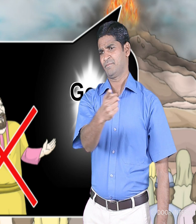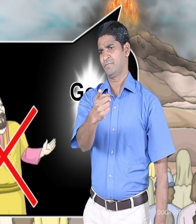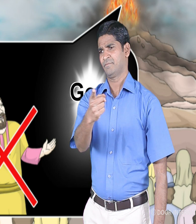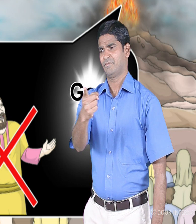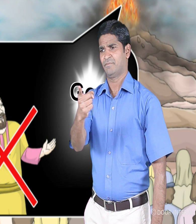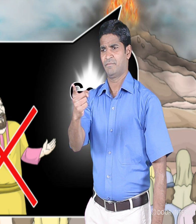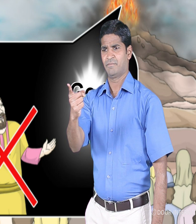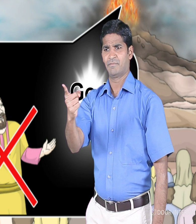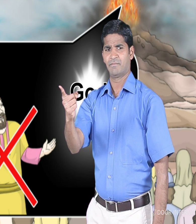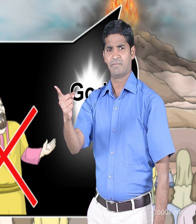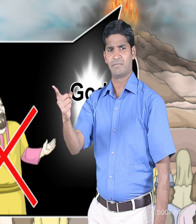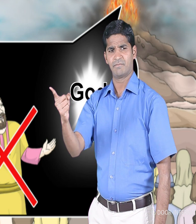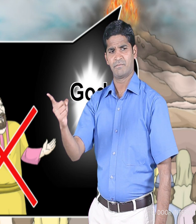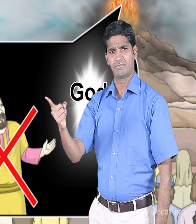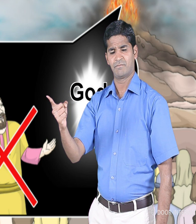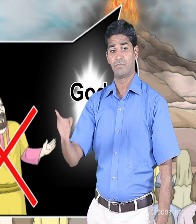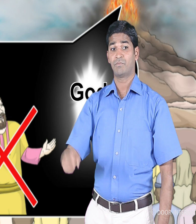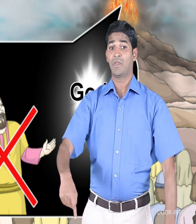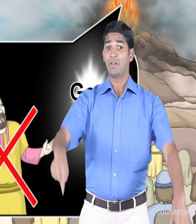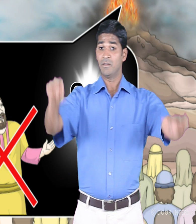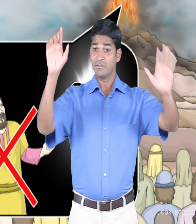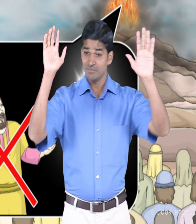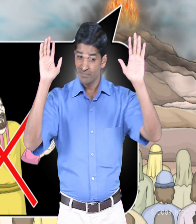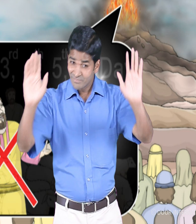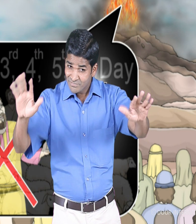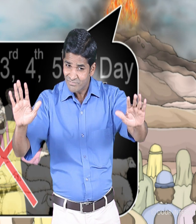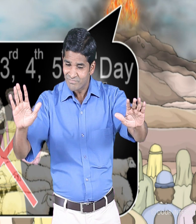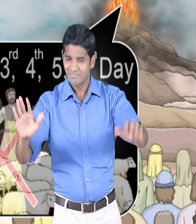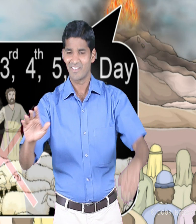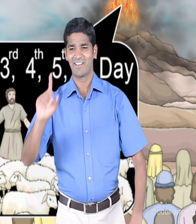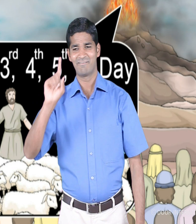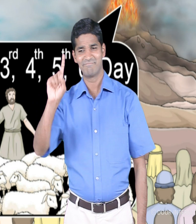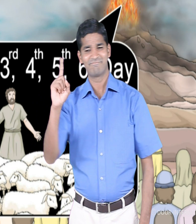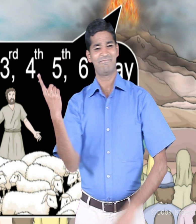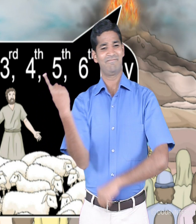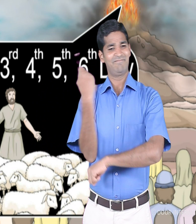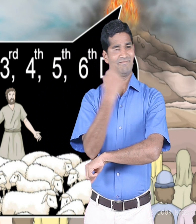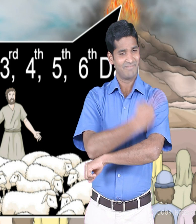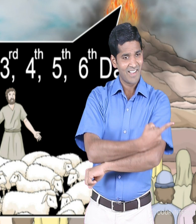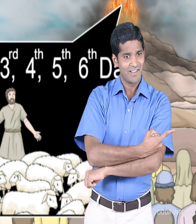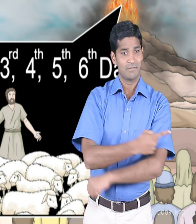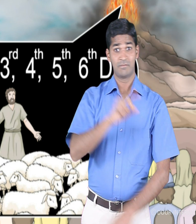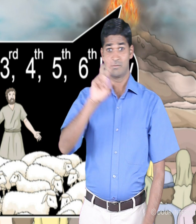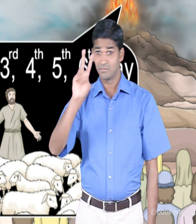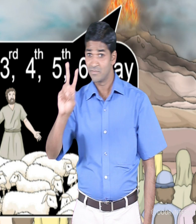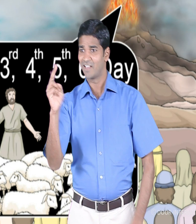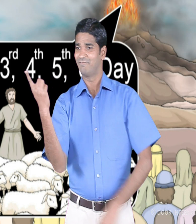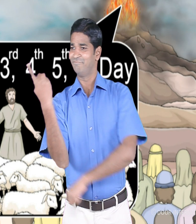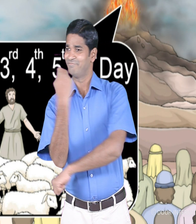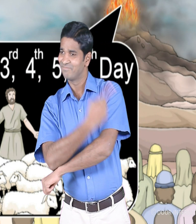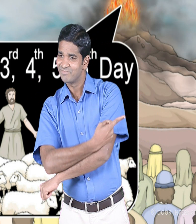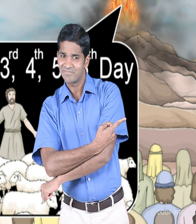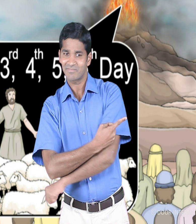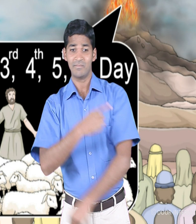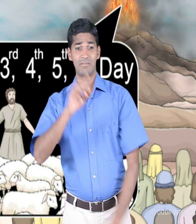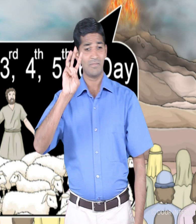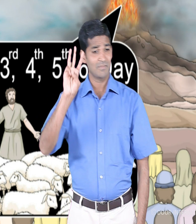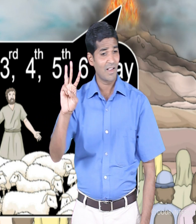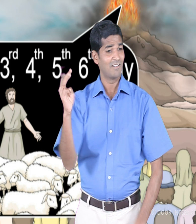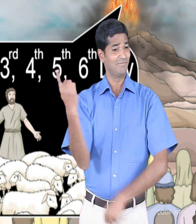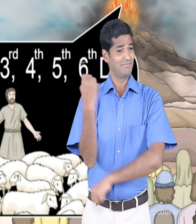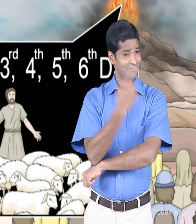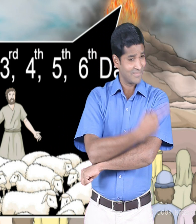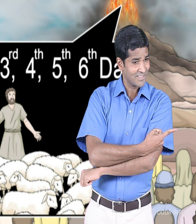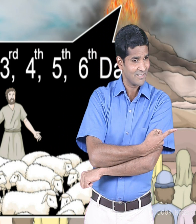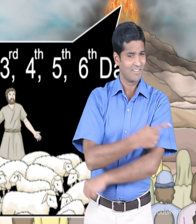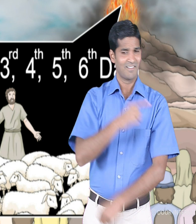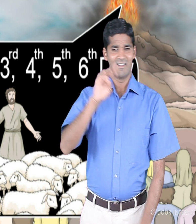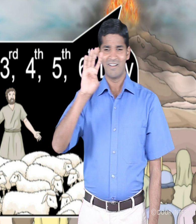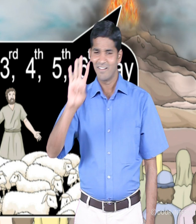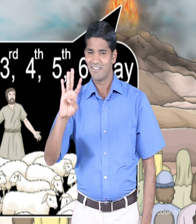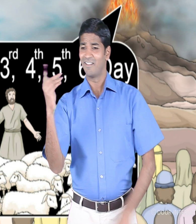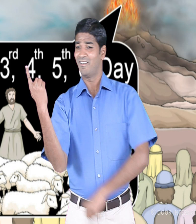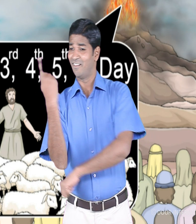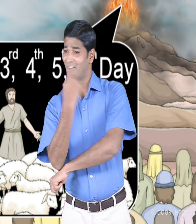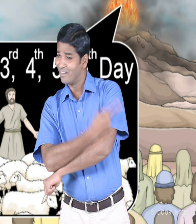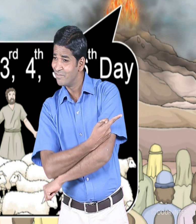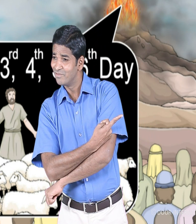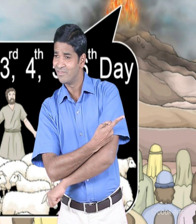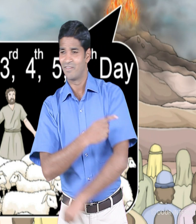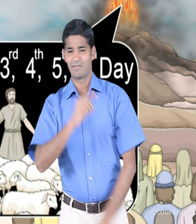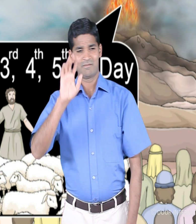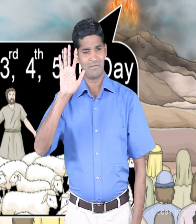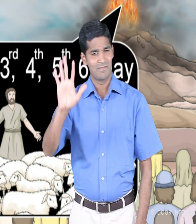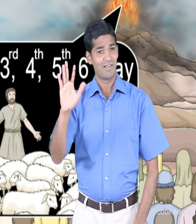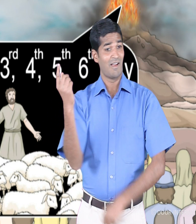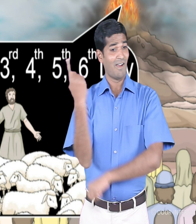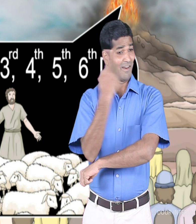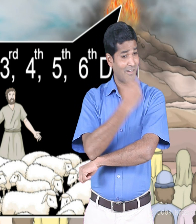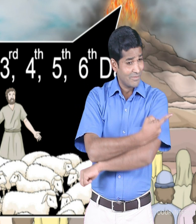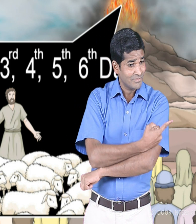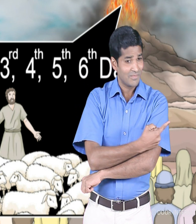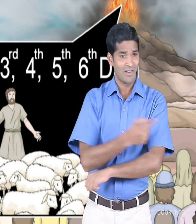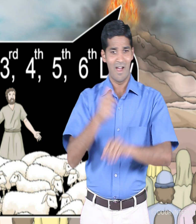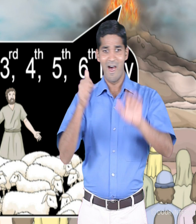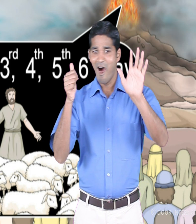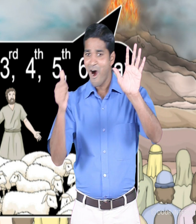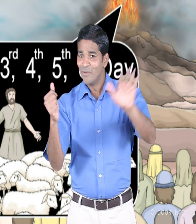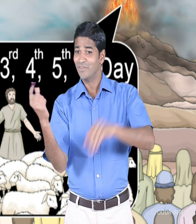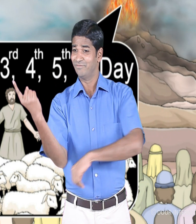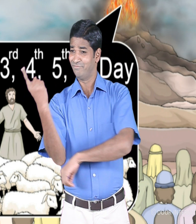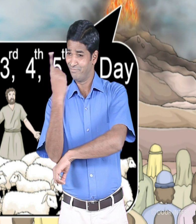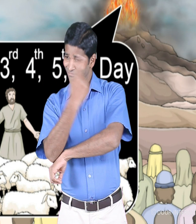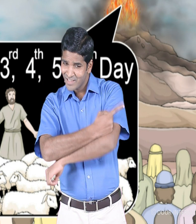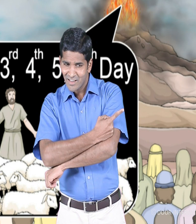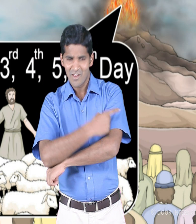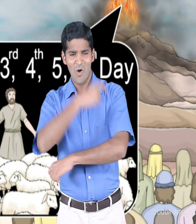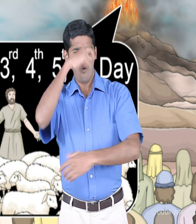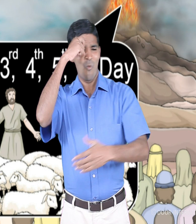Remember the Sabbath day by keeping it holy.